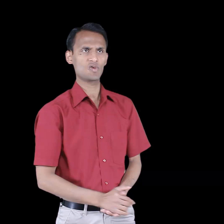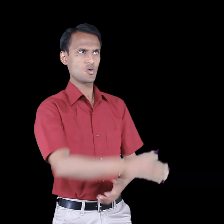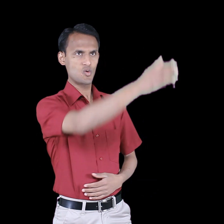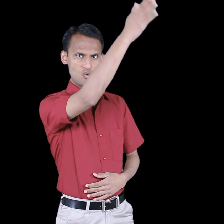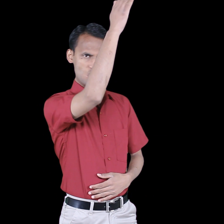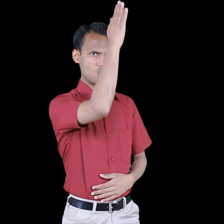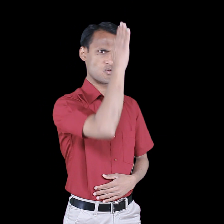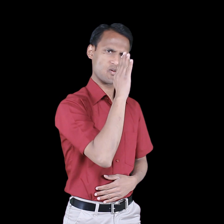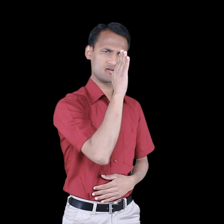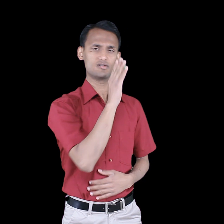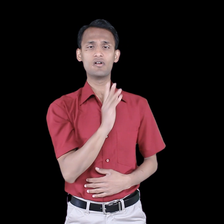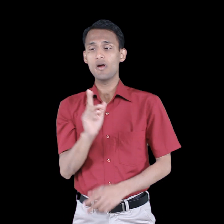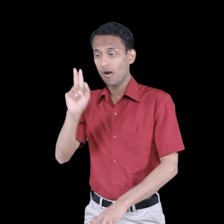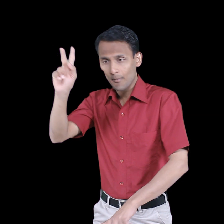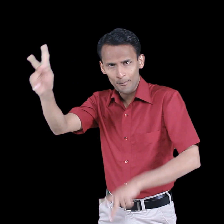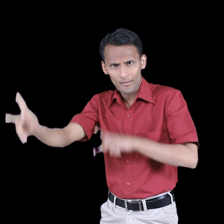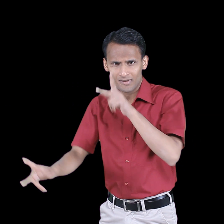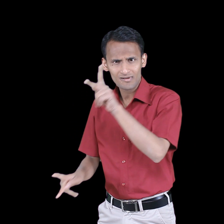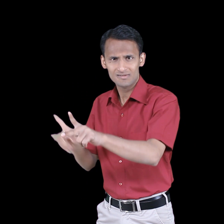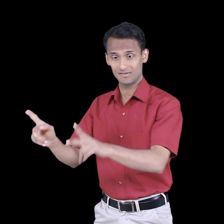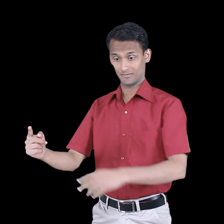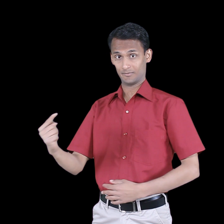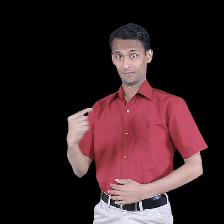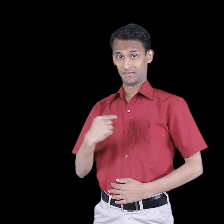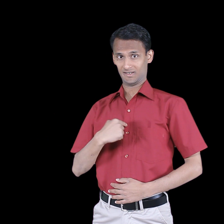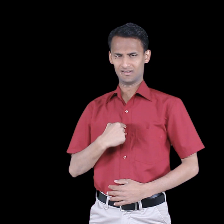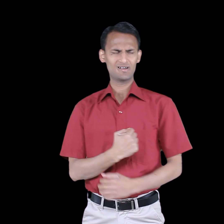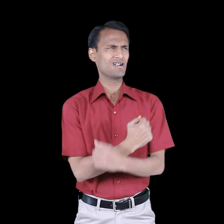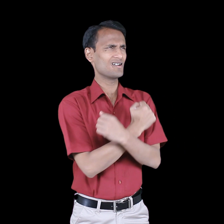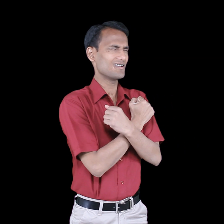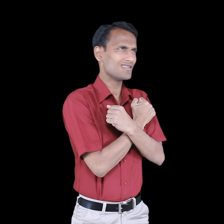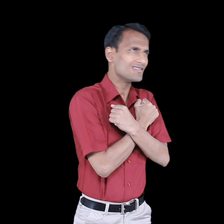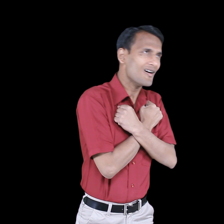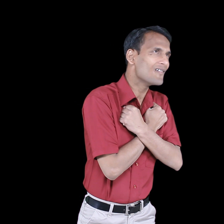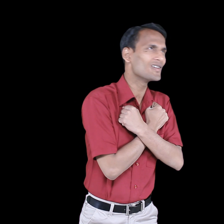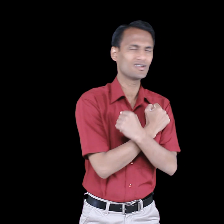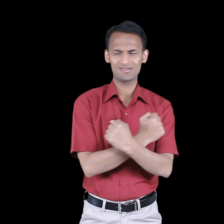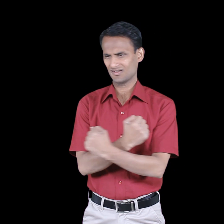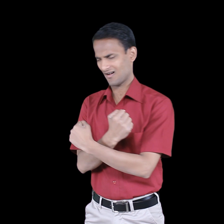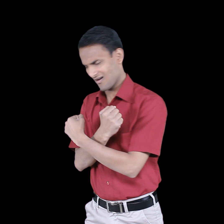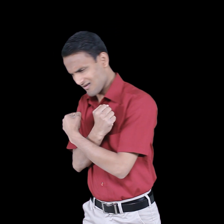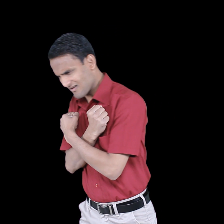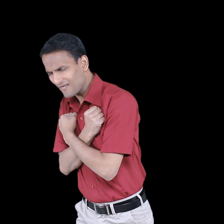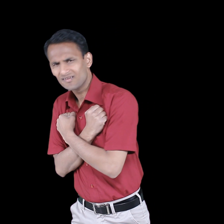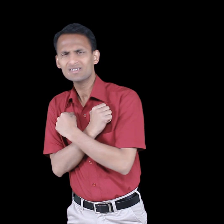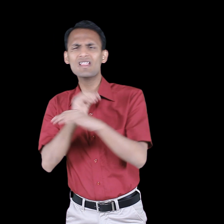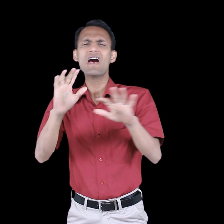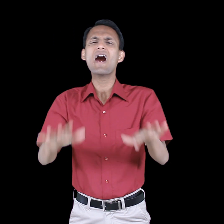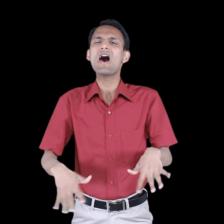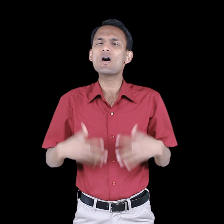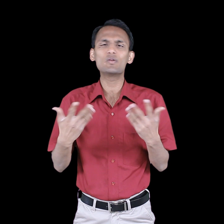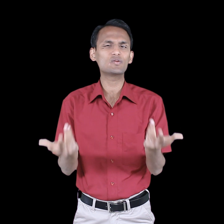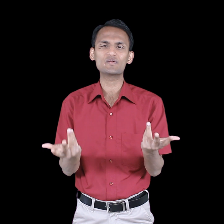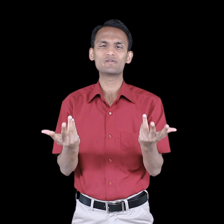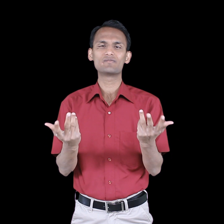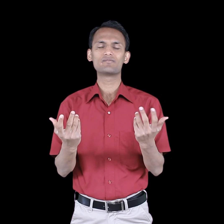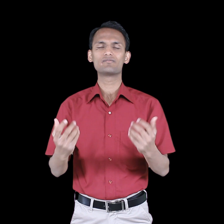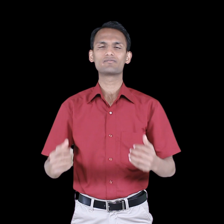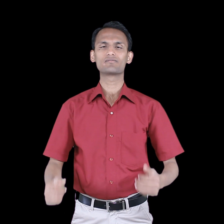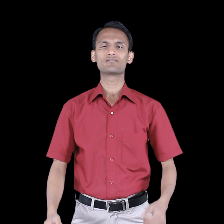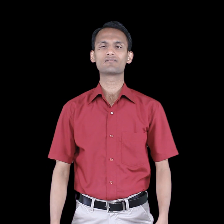How to love God and people